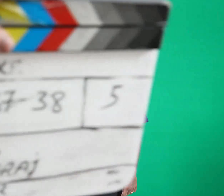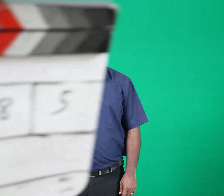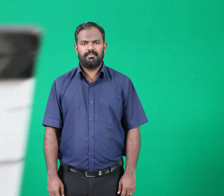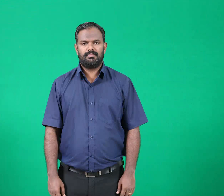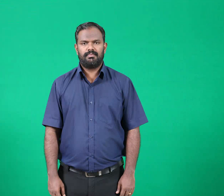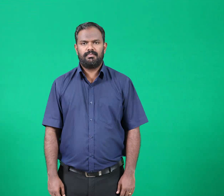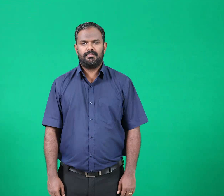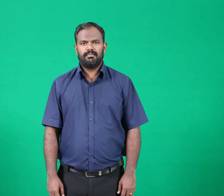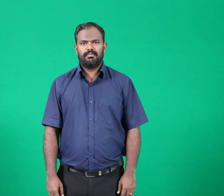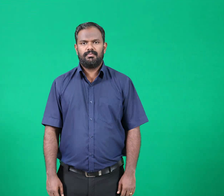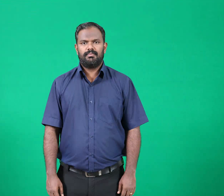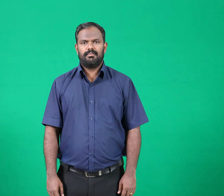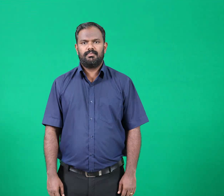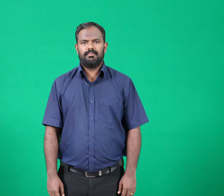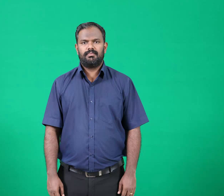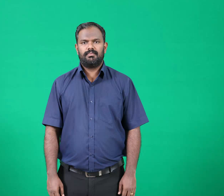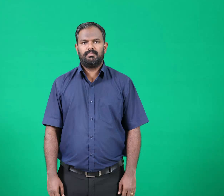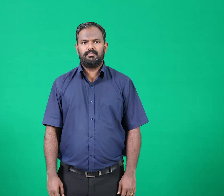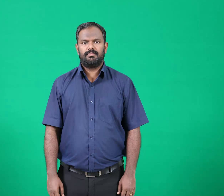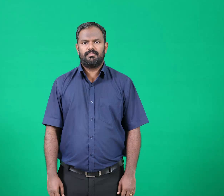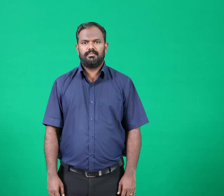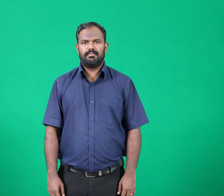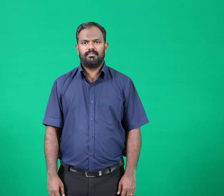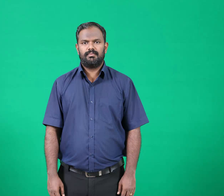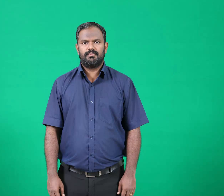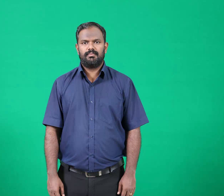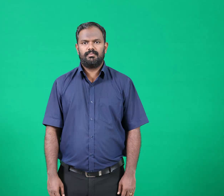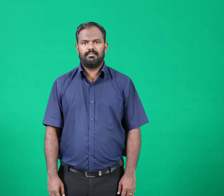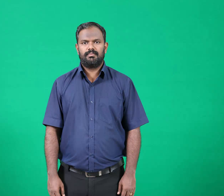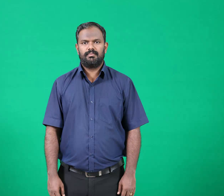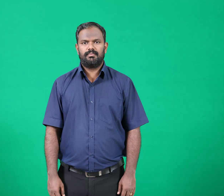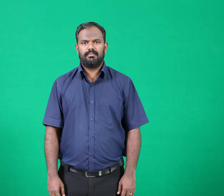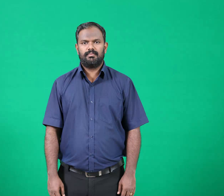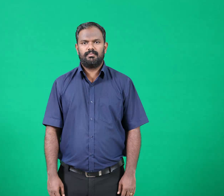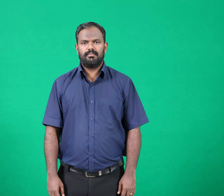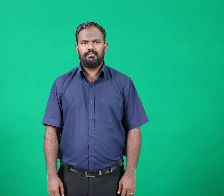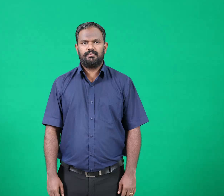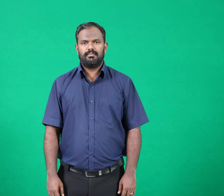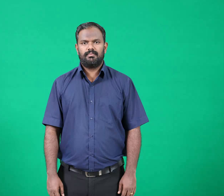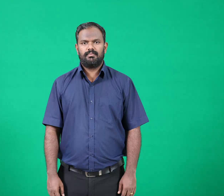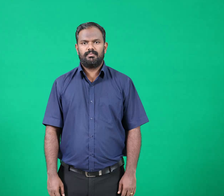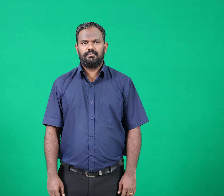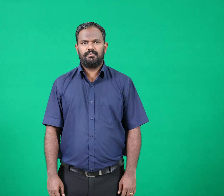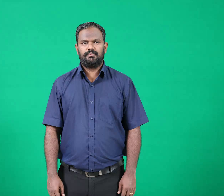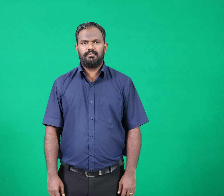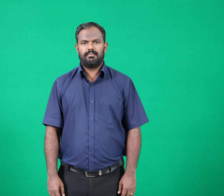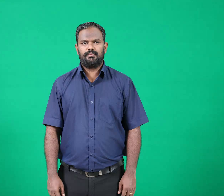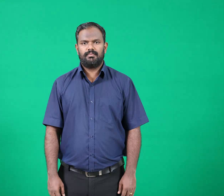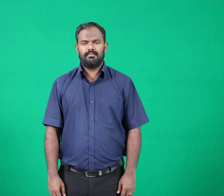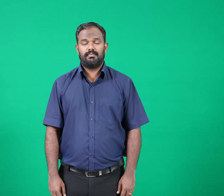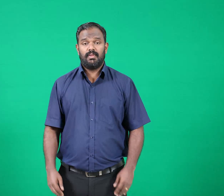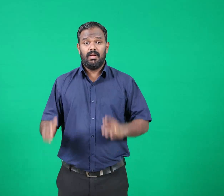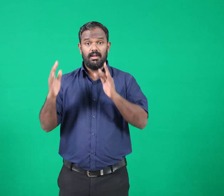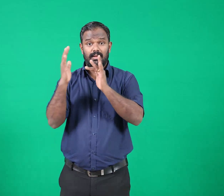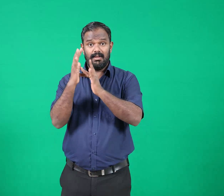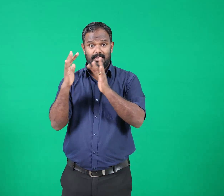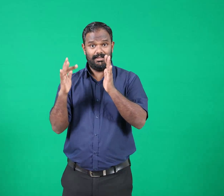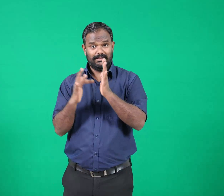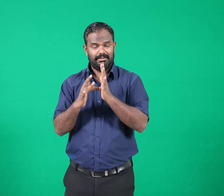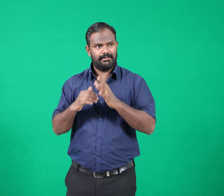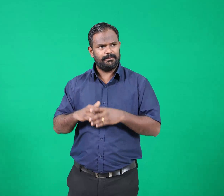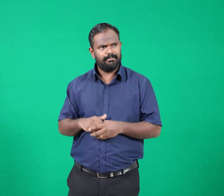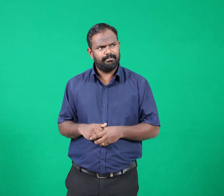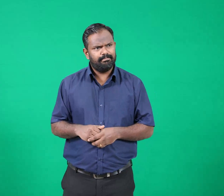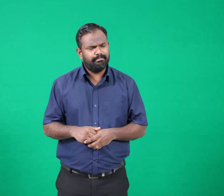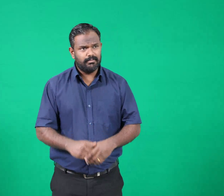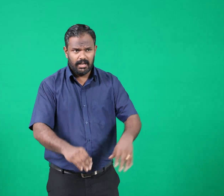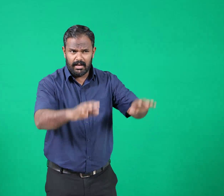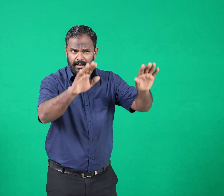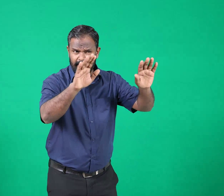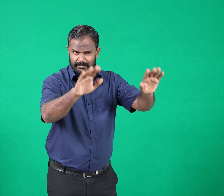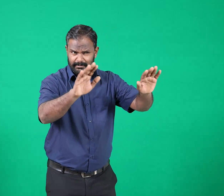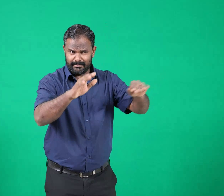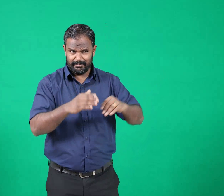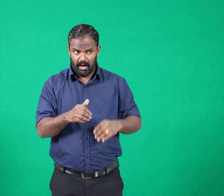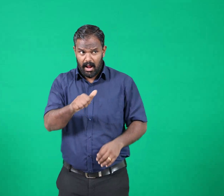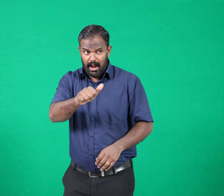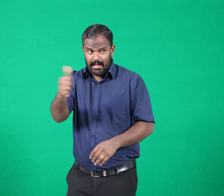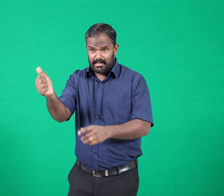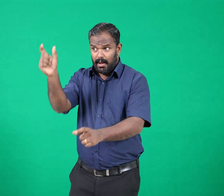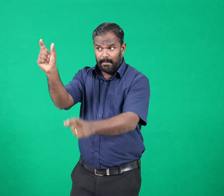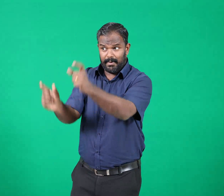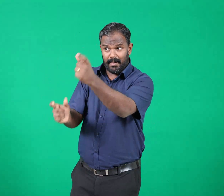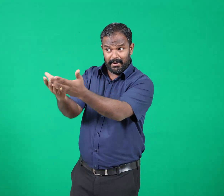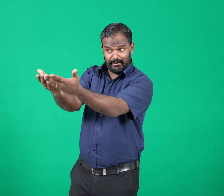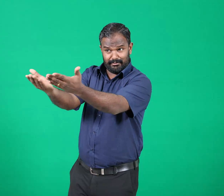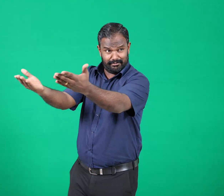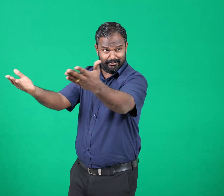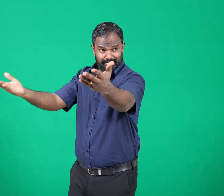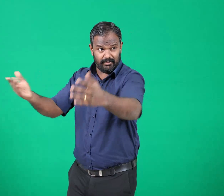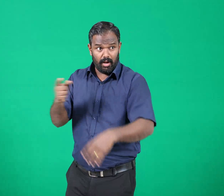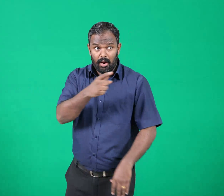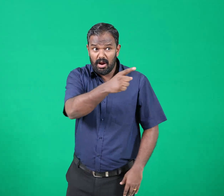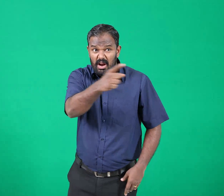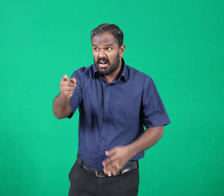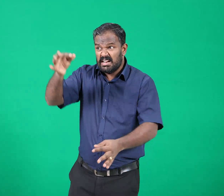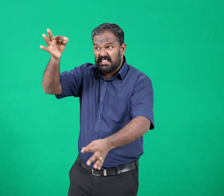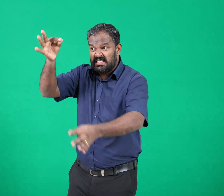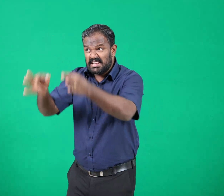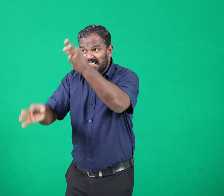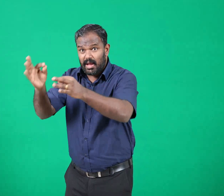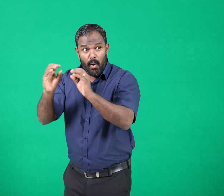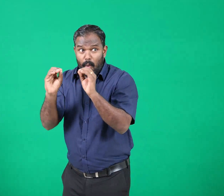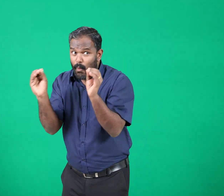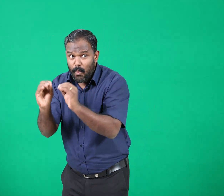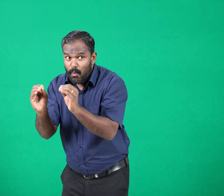Do not judge, and you will not be judged.